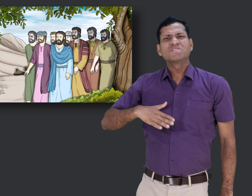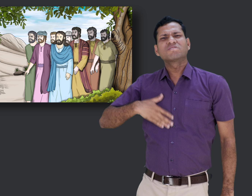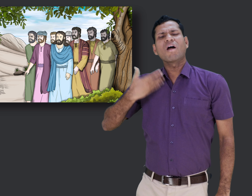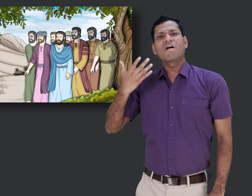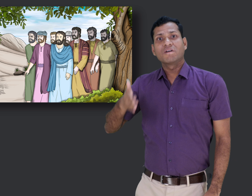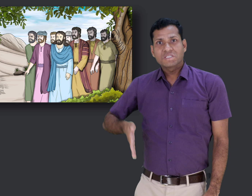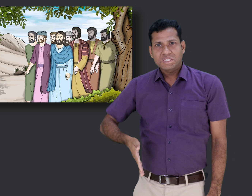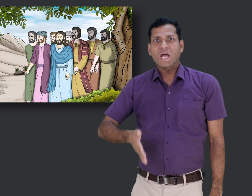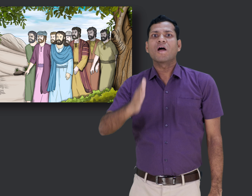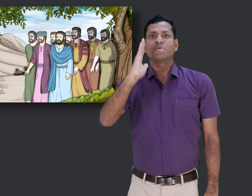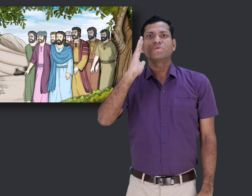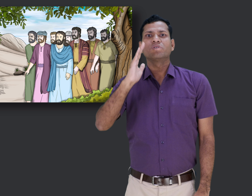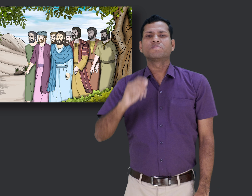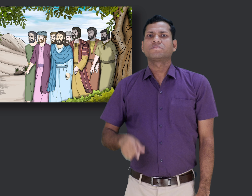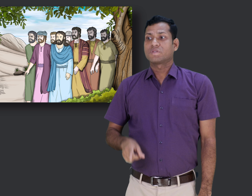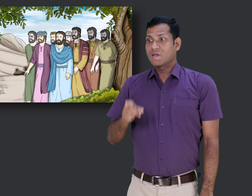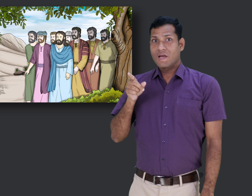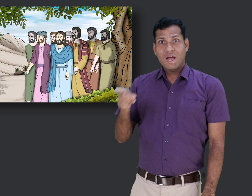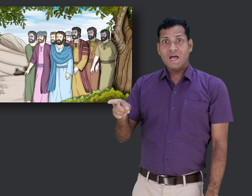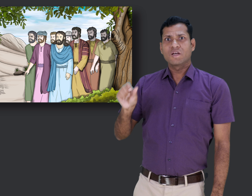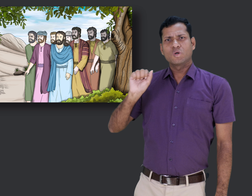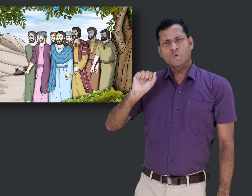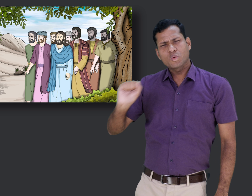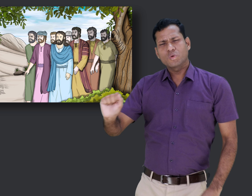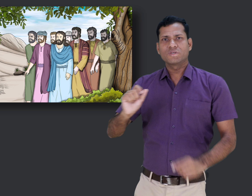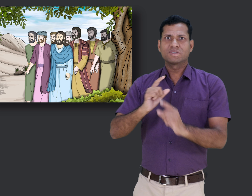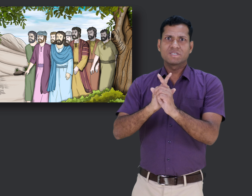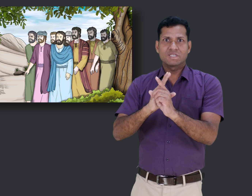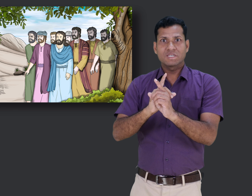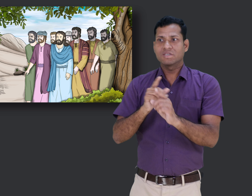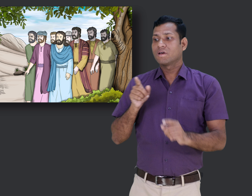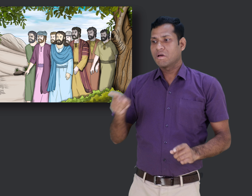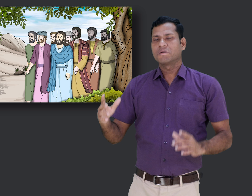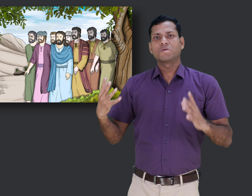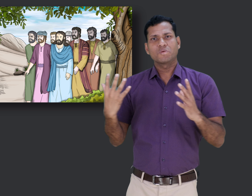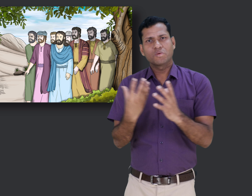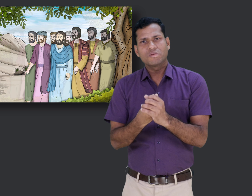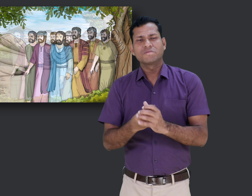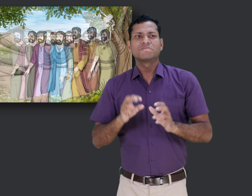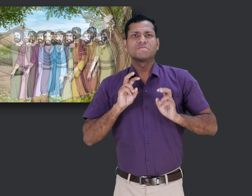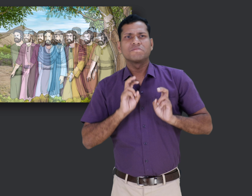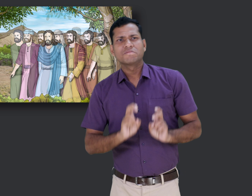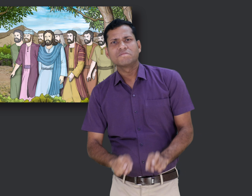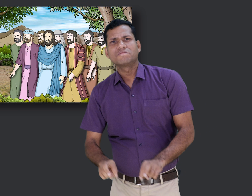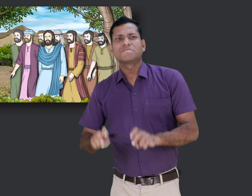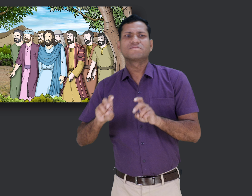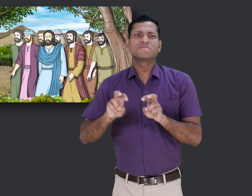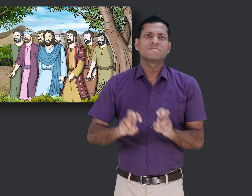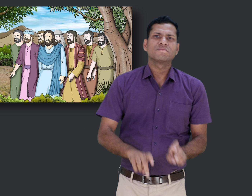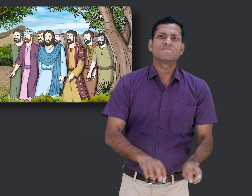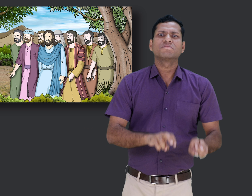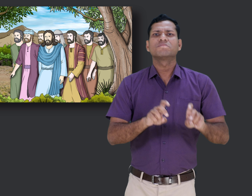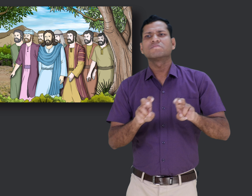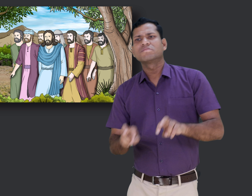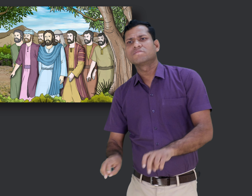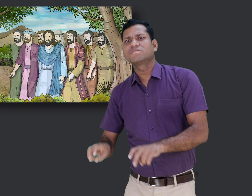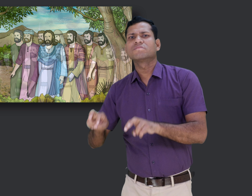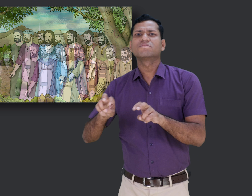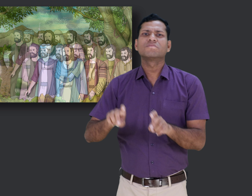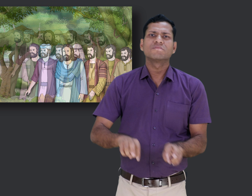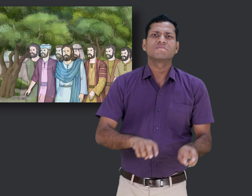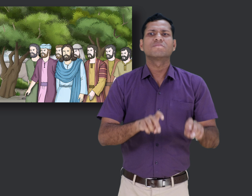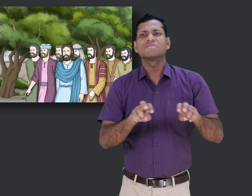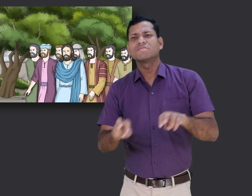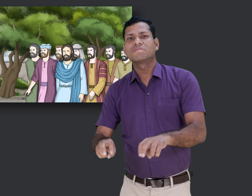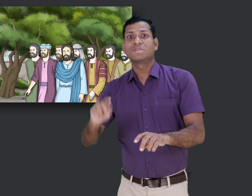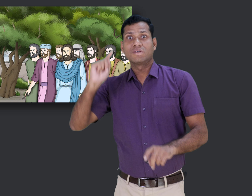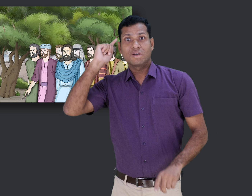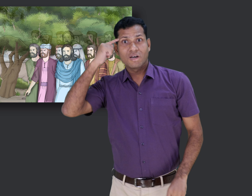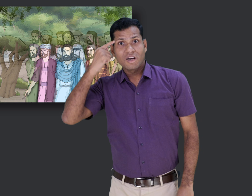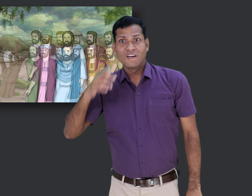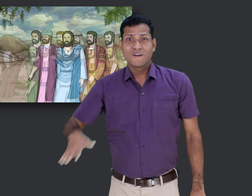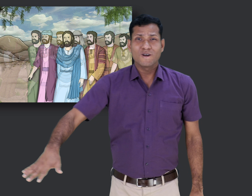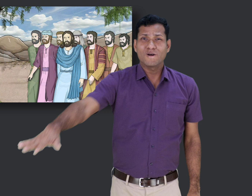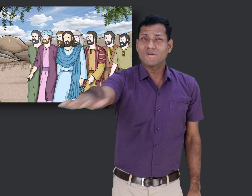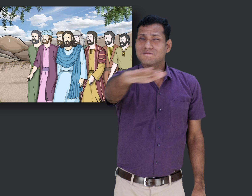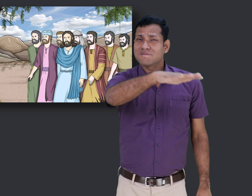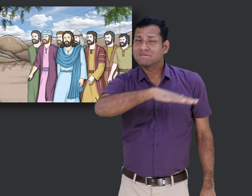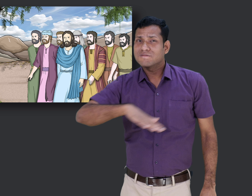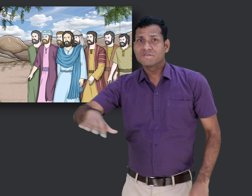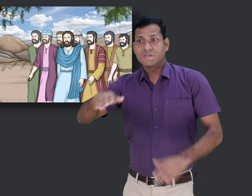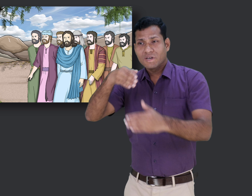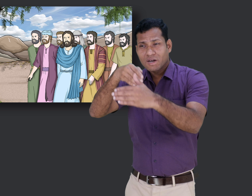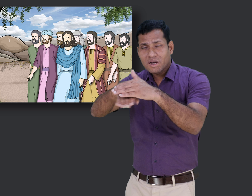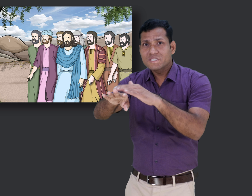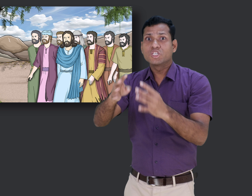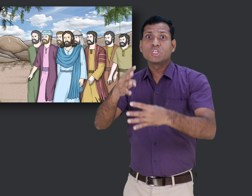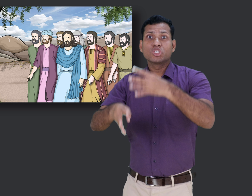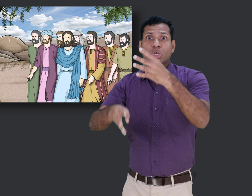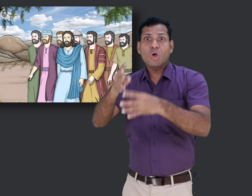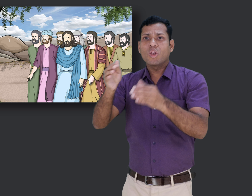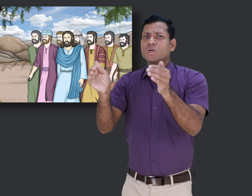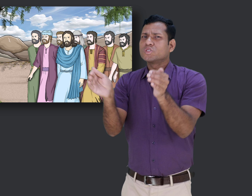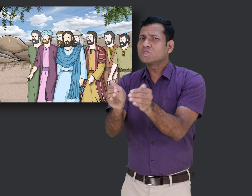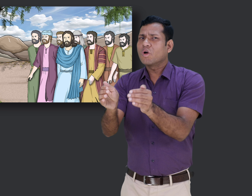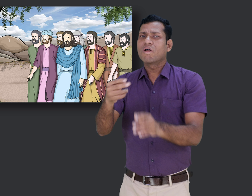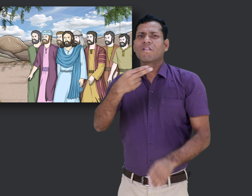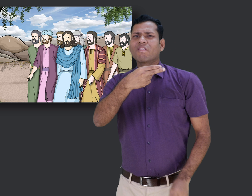Now He had to pass through Samaria.